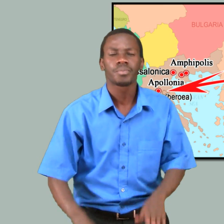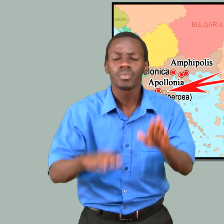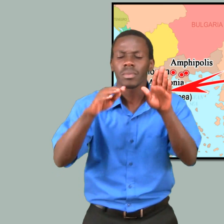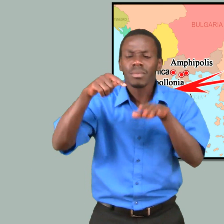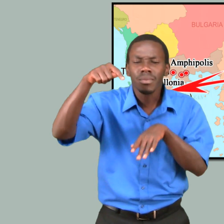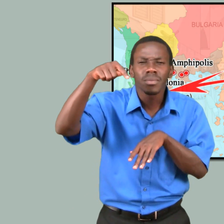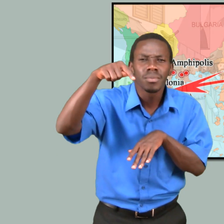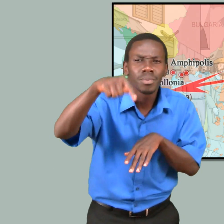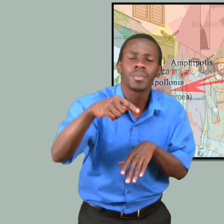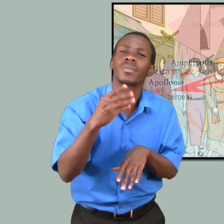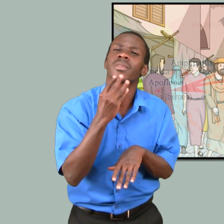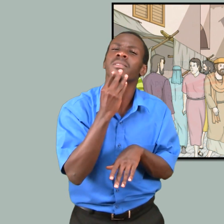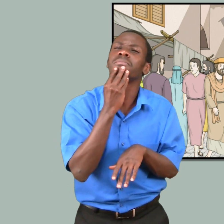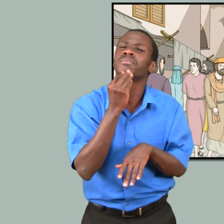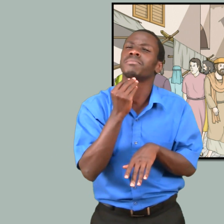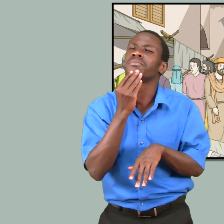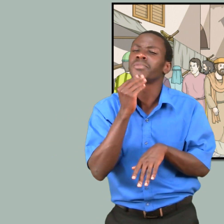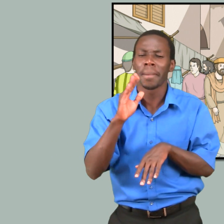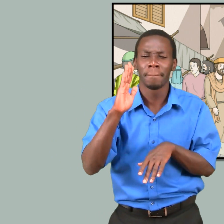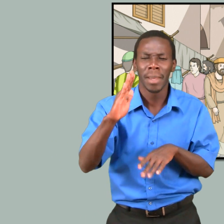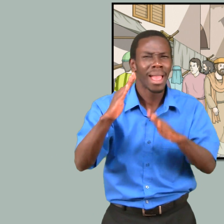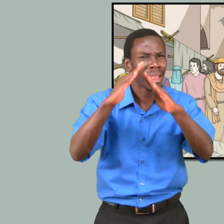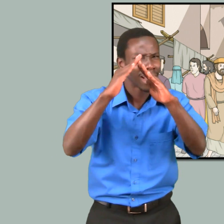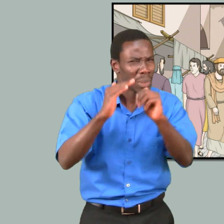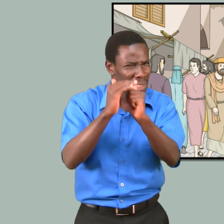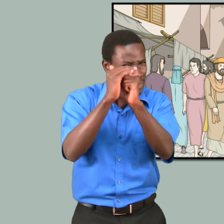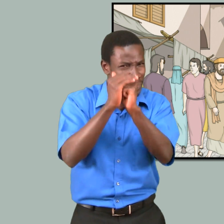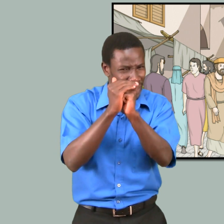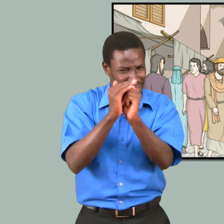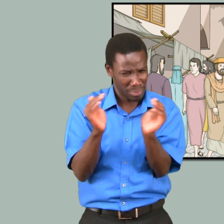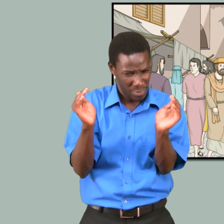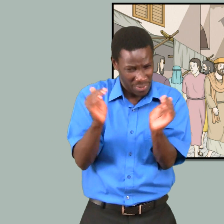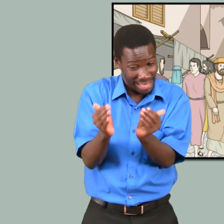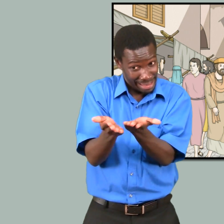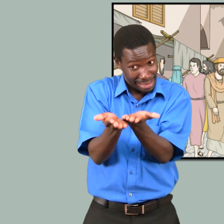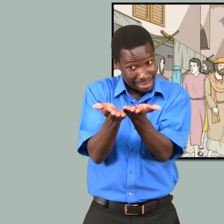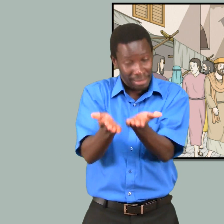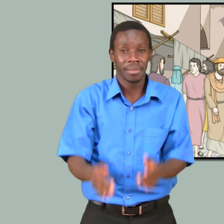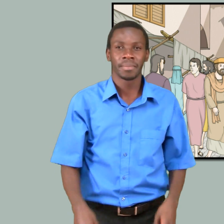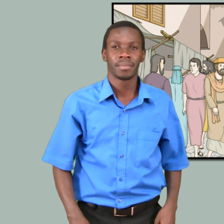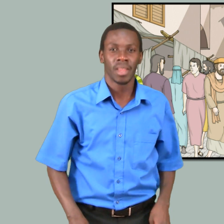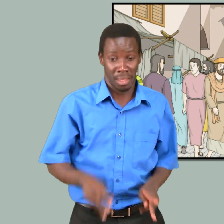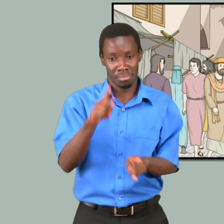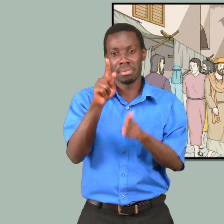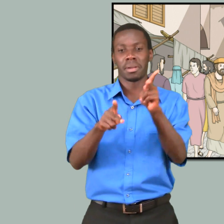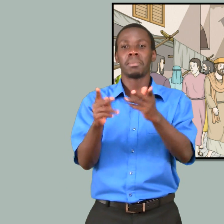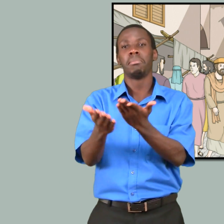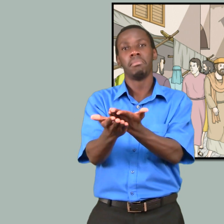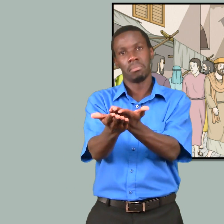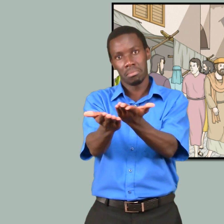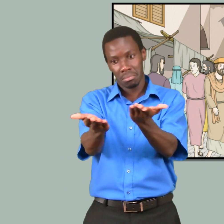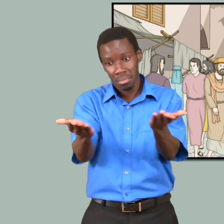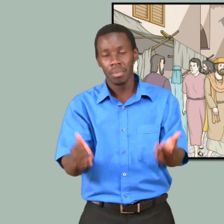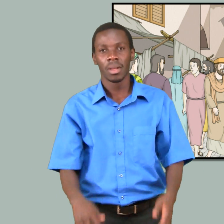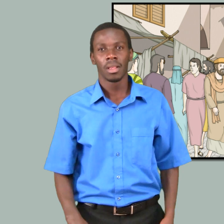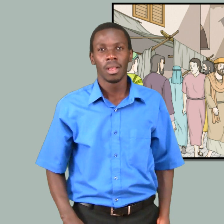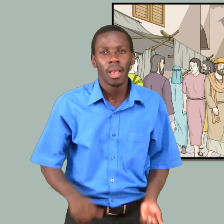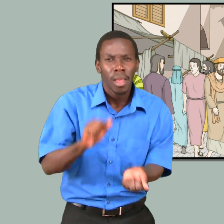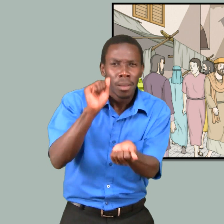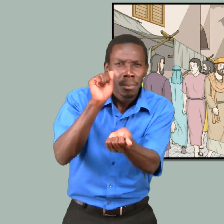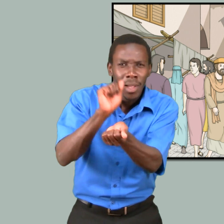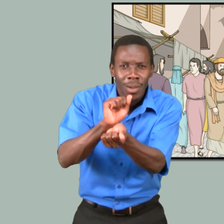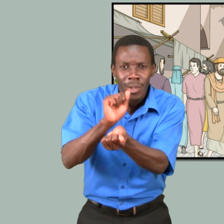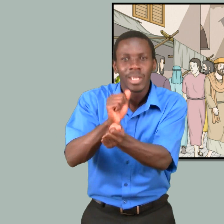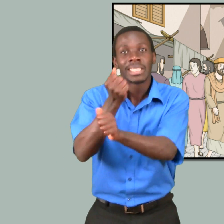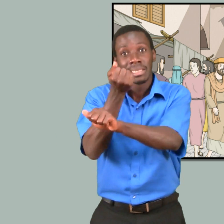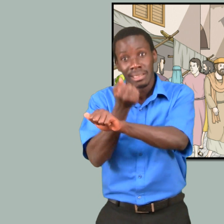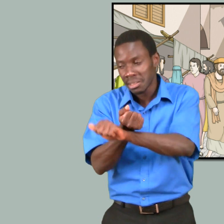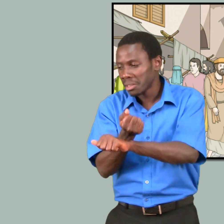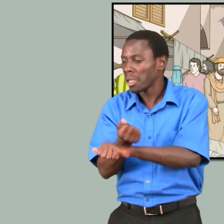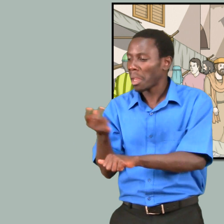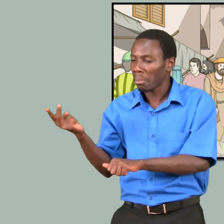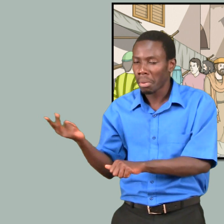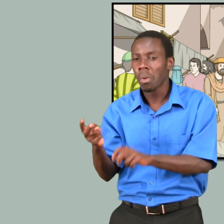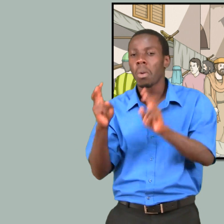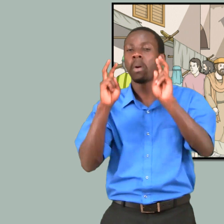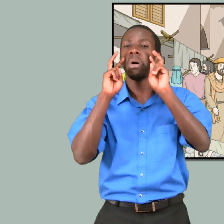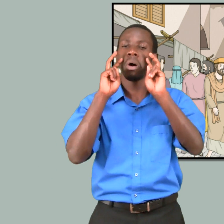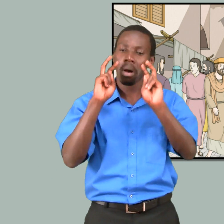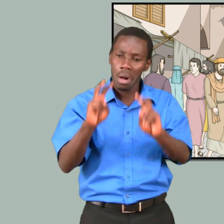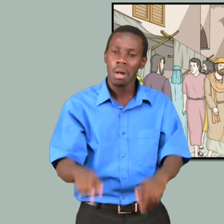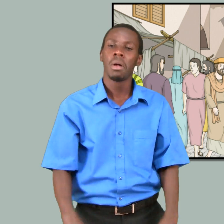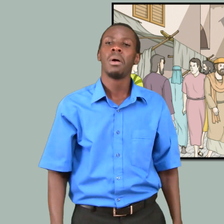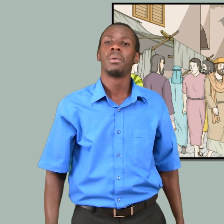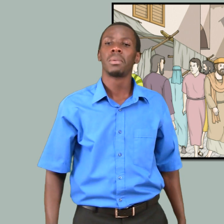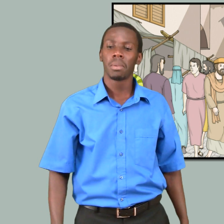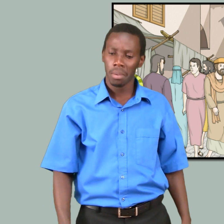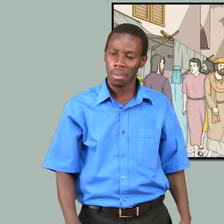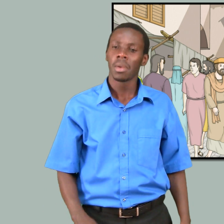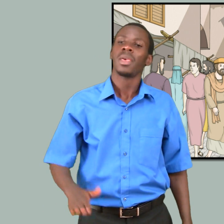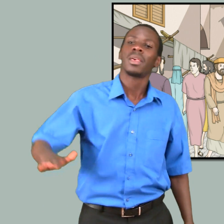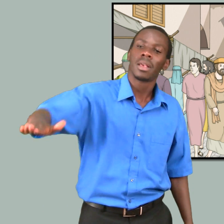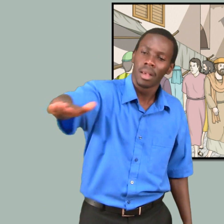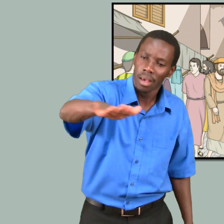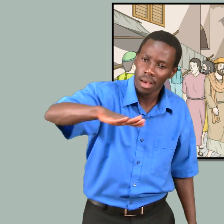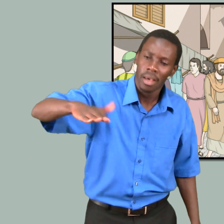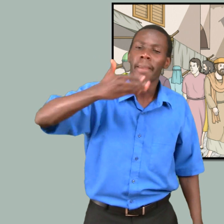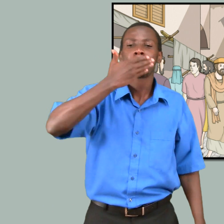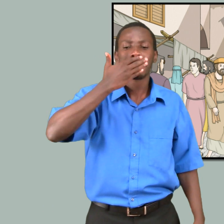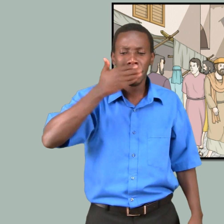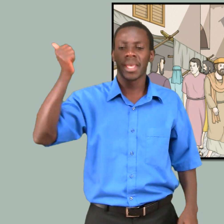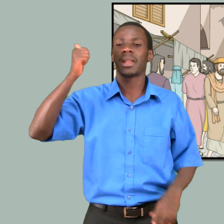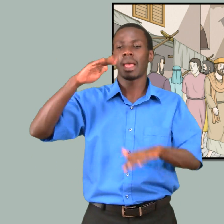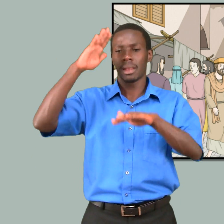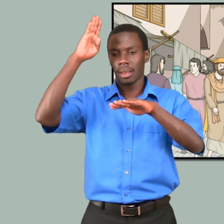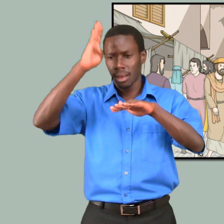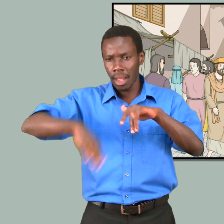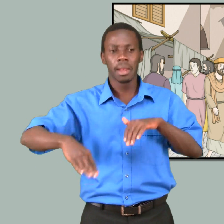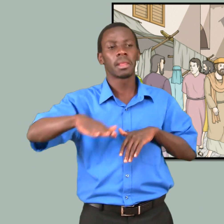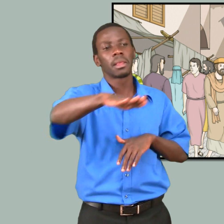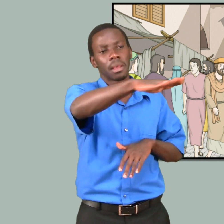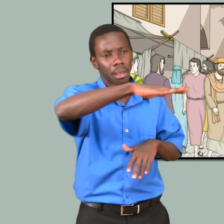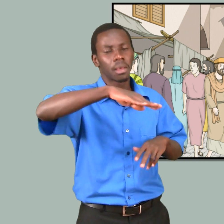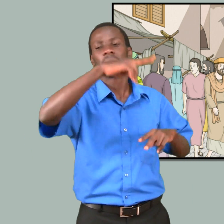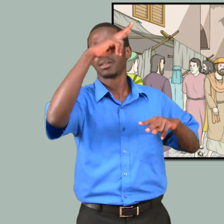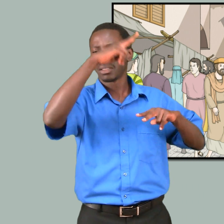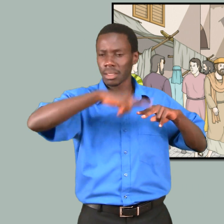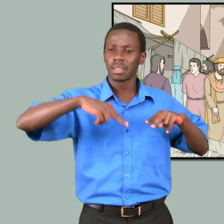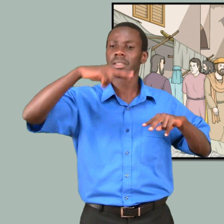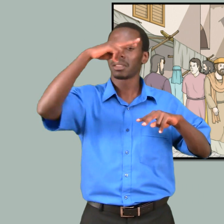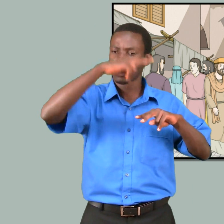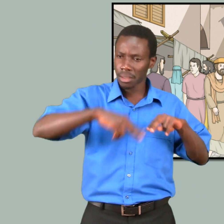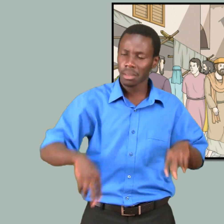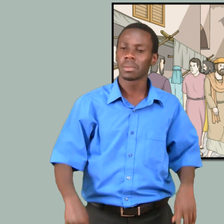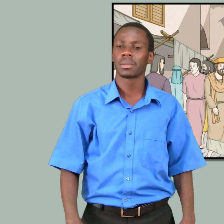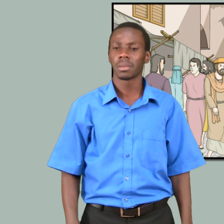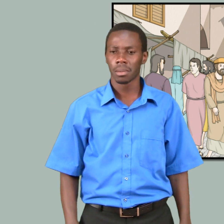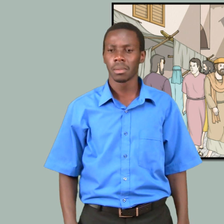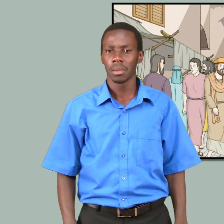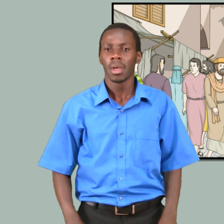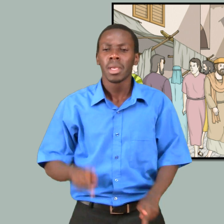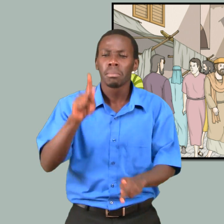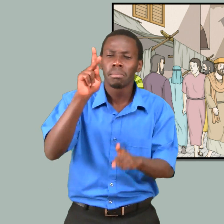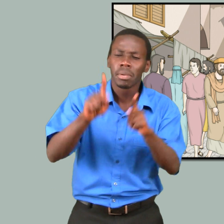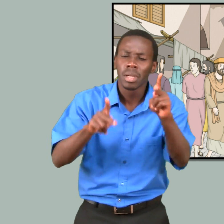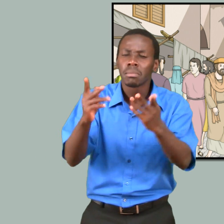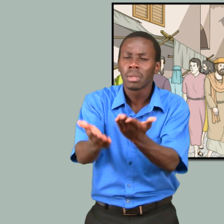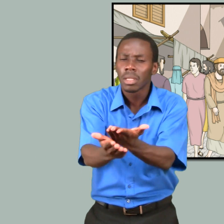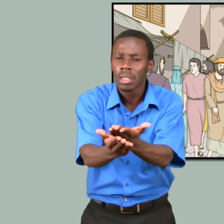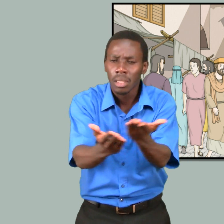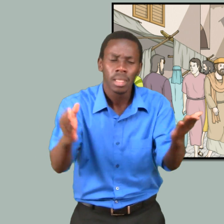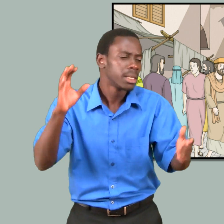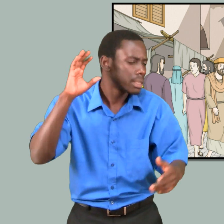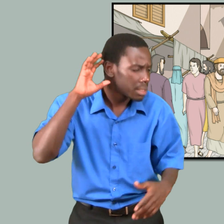On arriving there, they went into the Jewish synagogue.